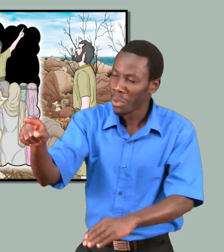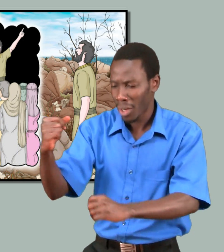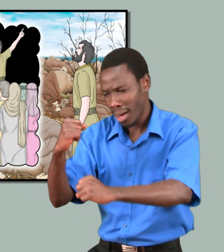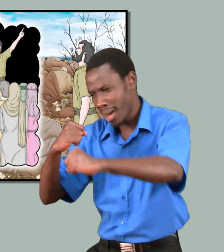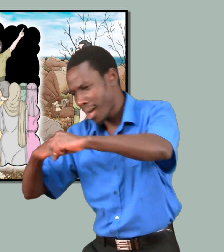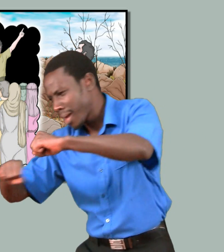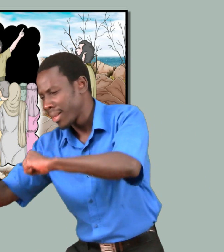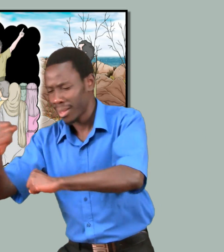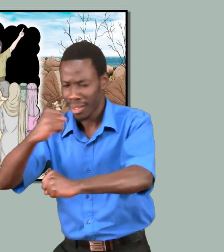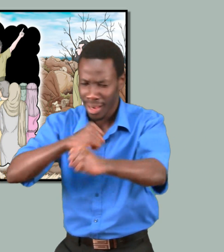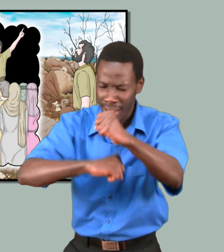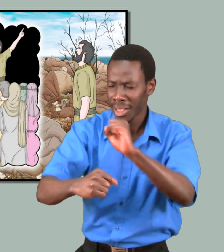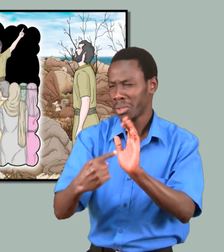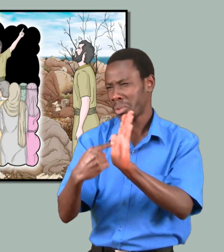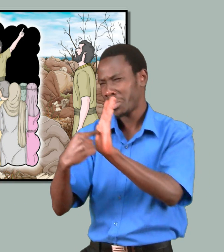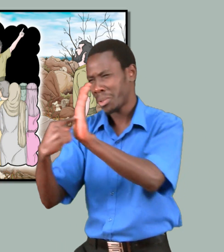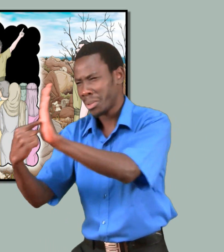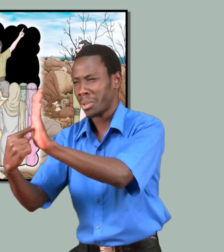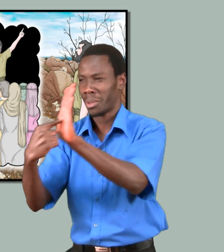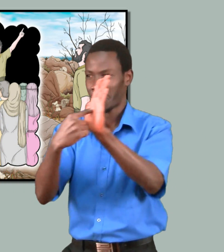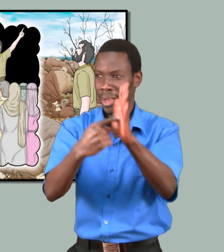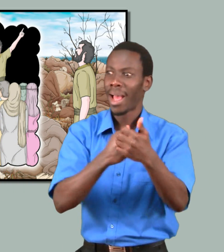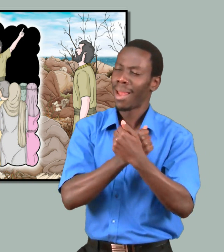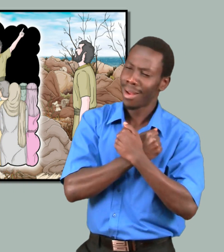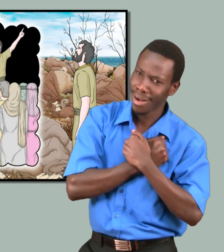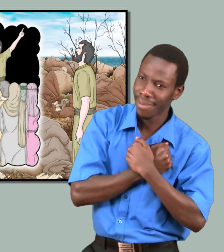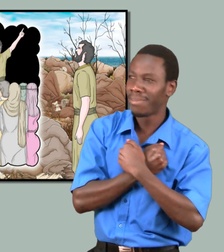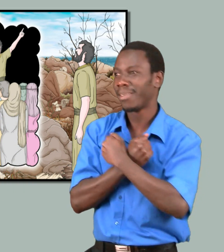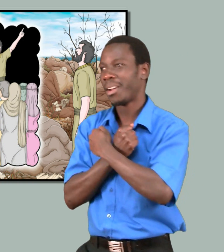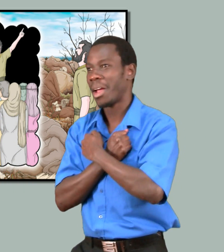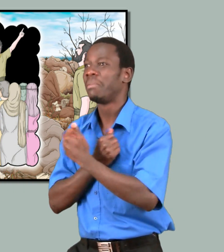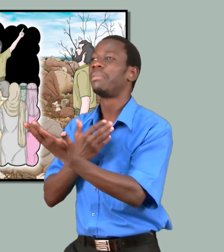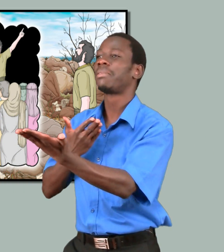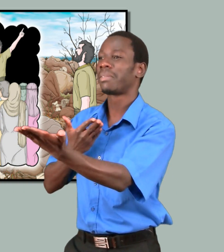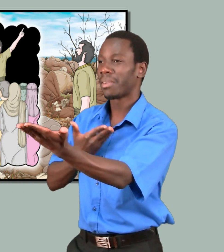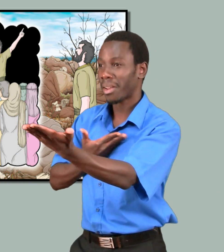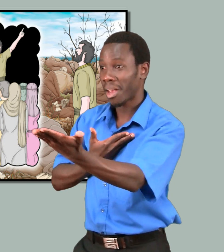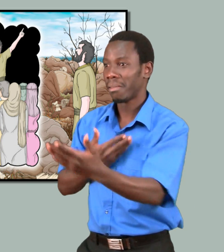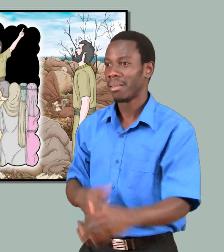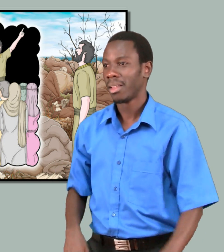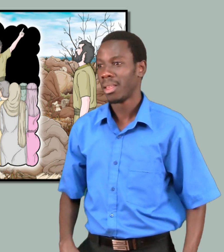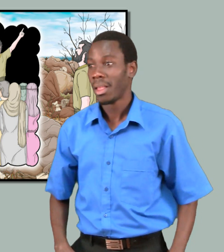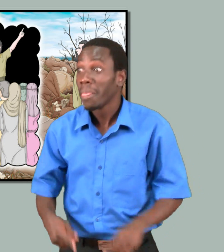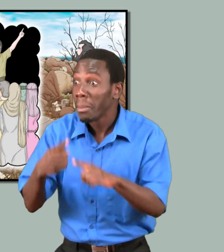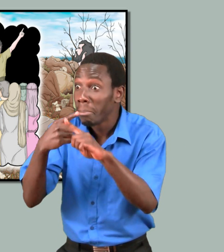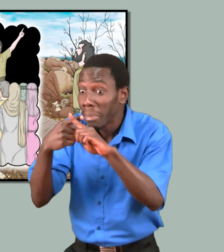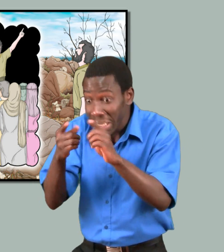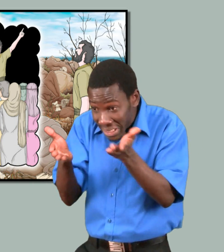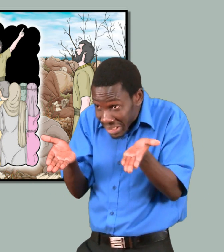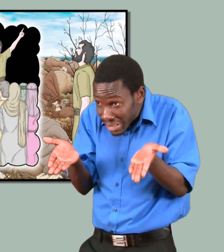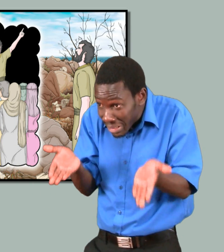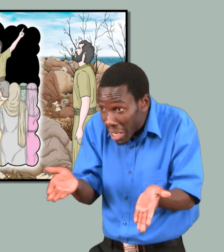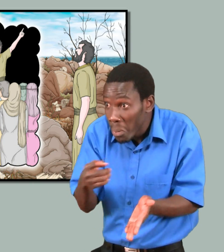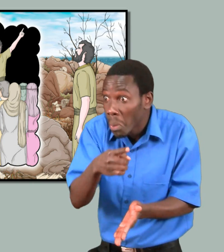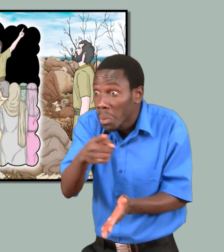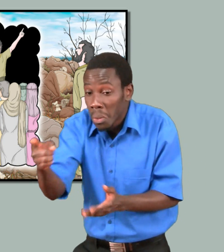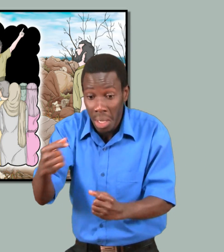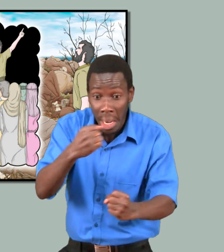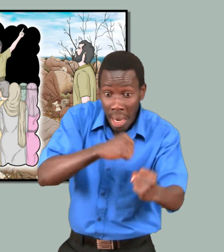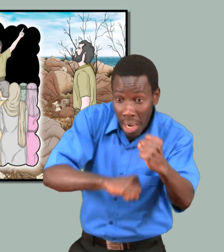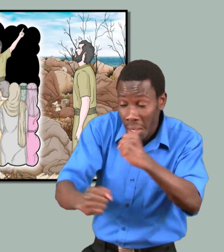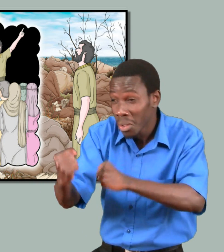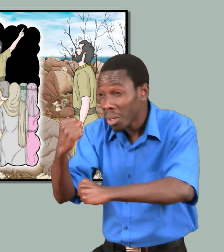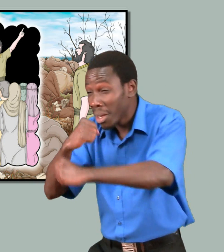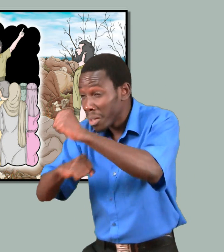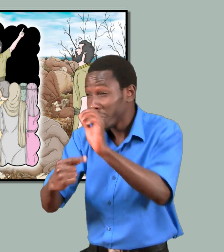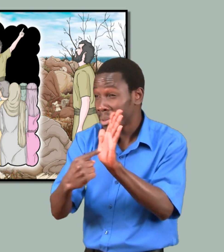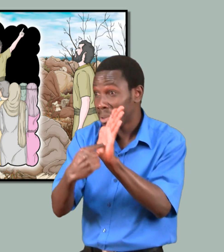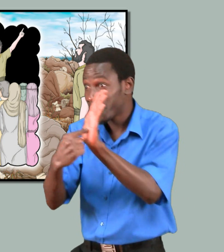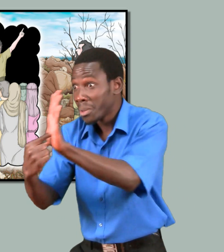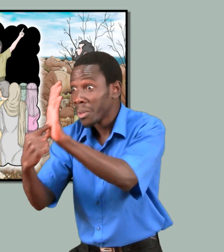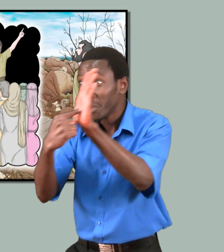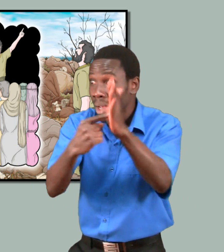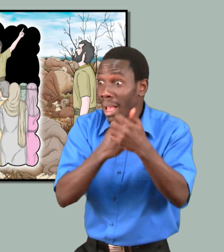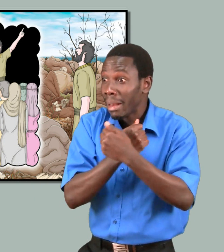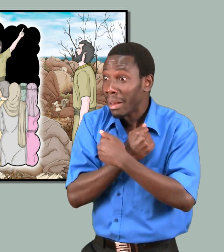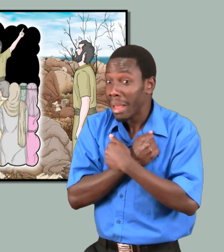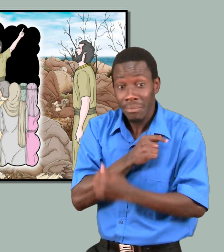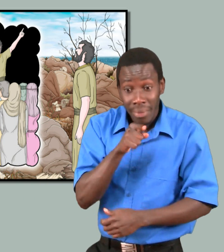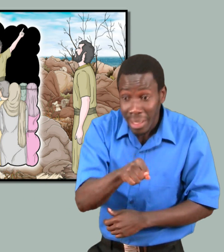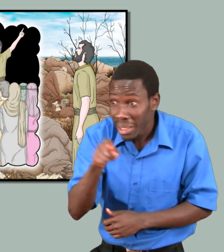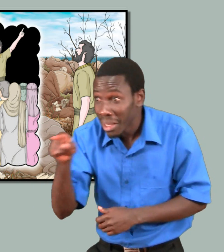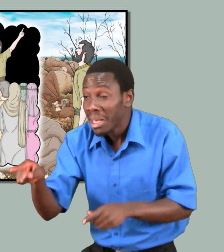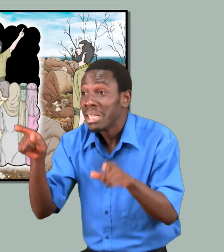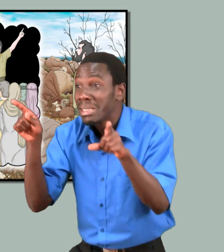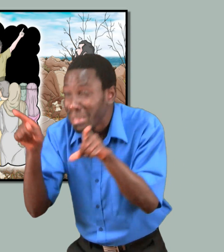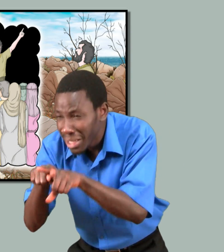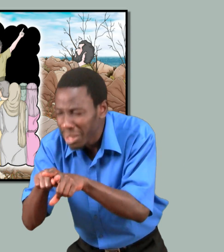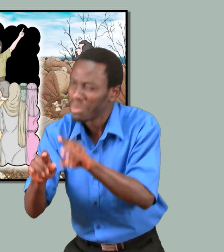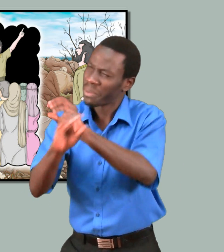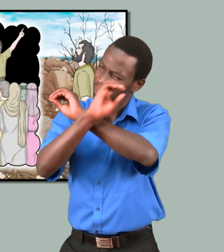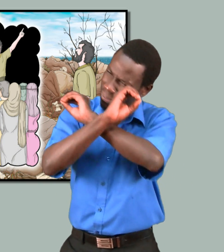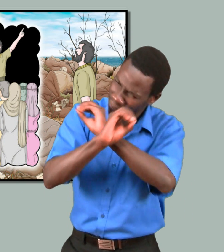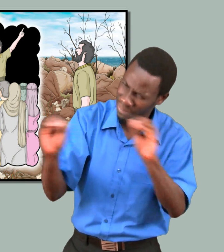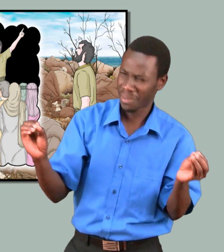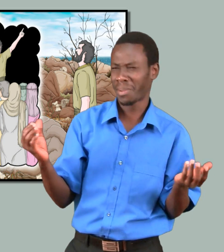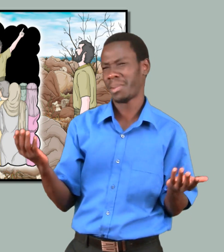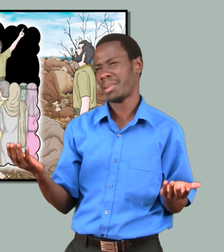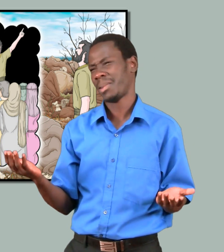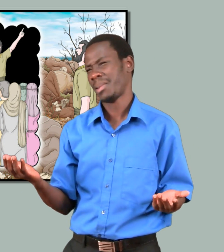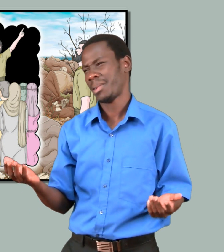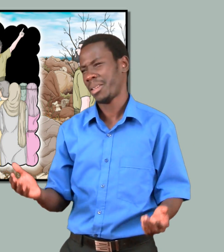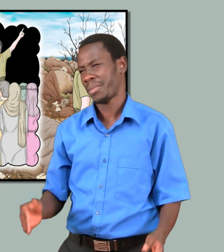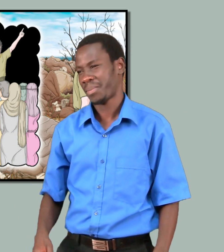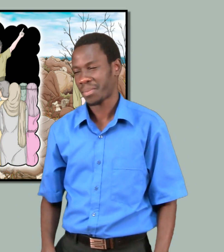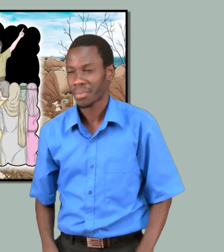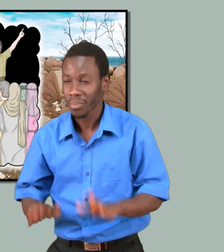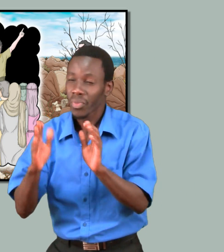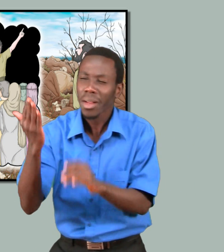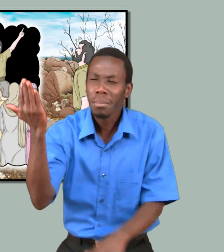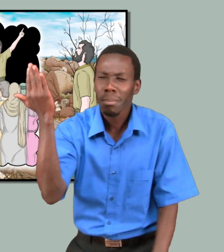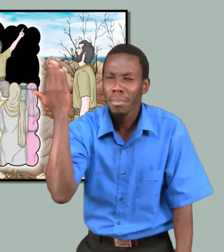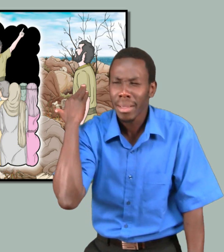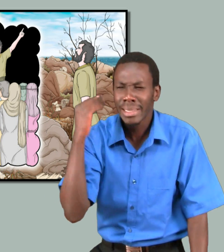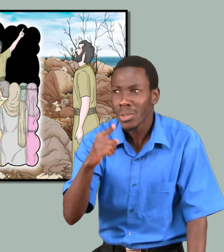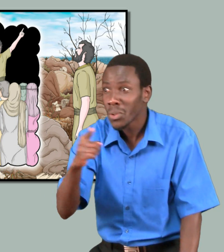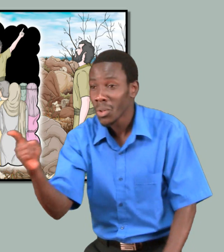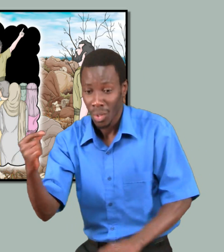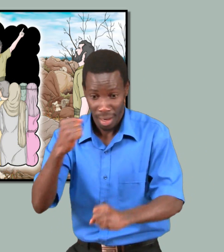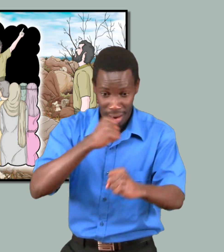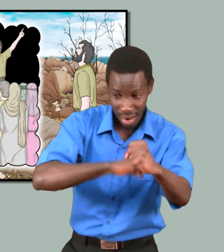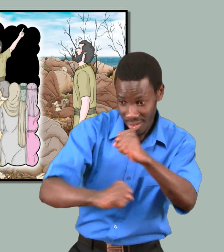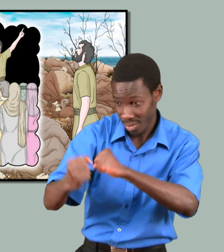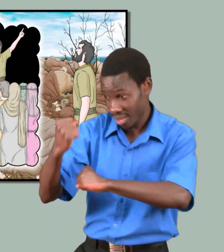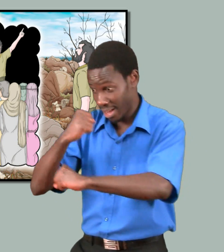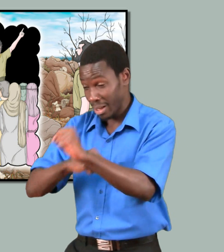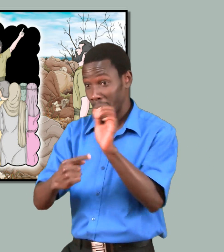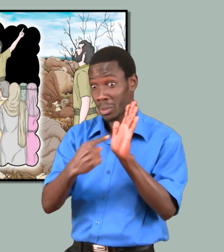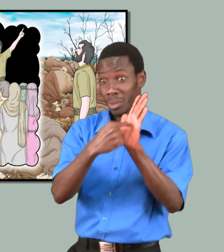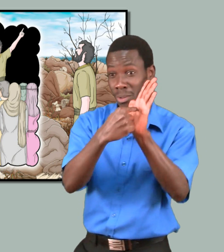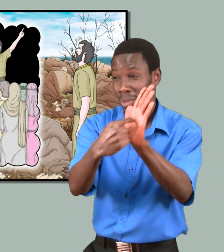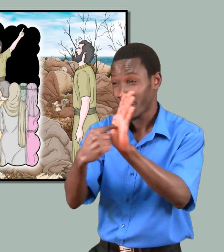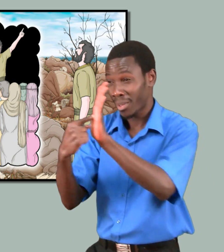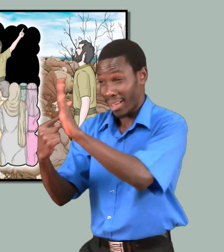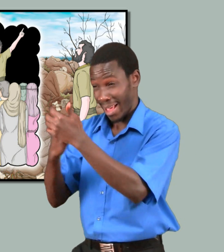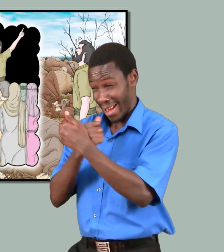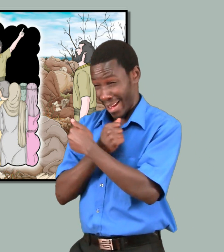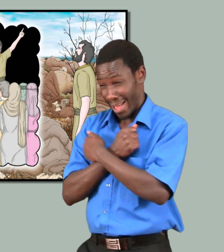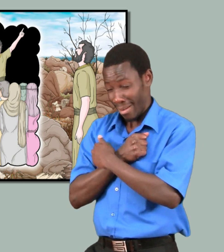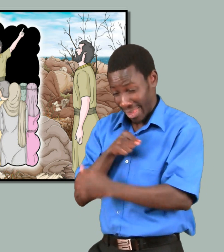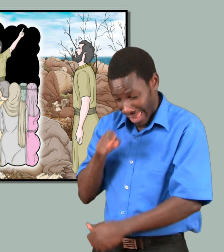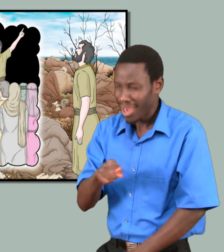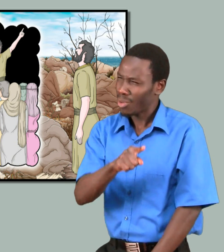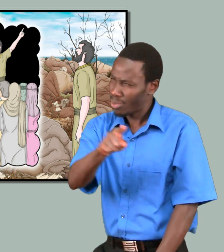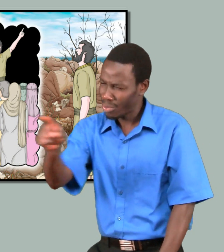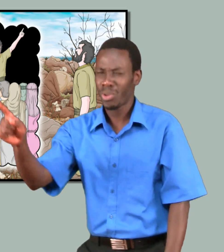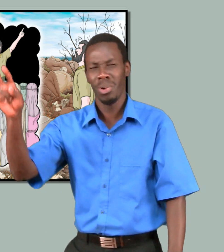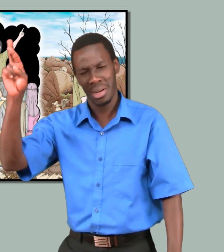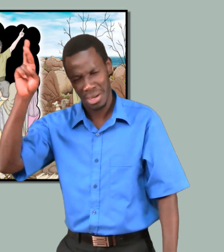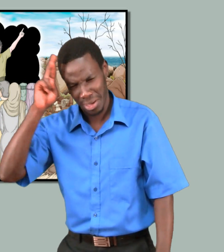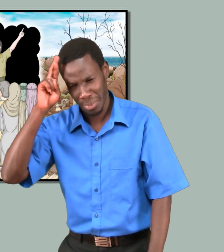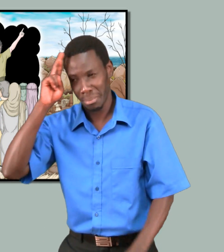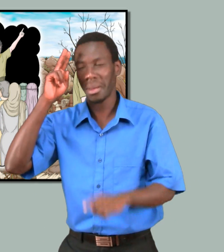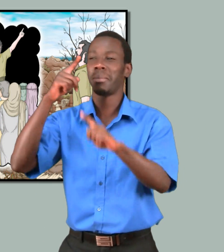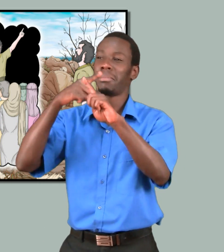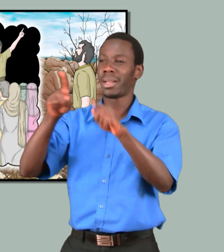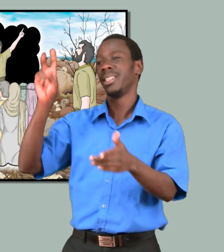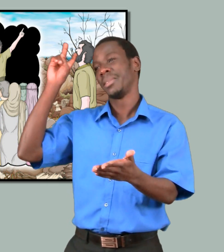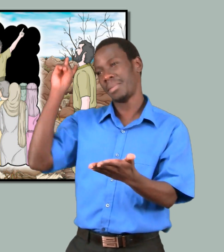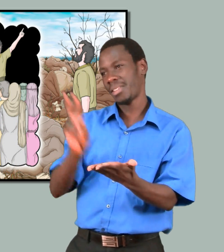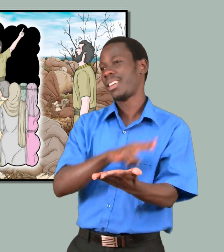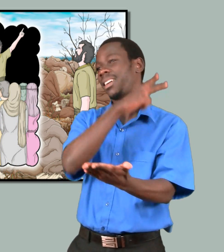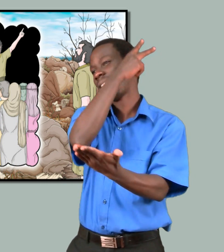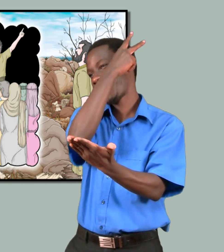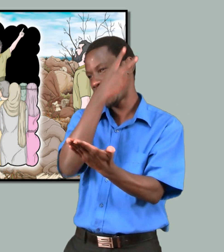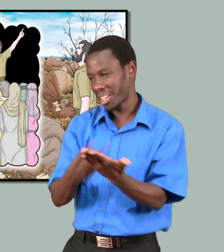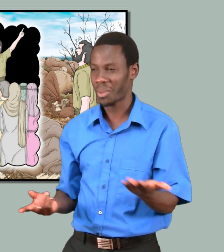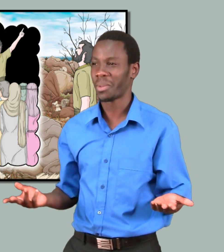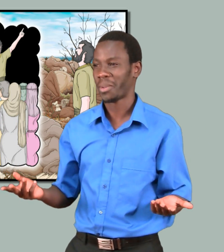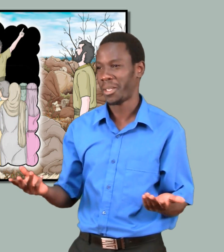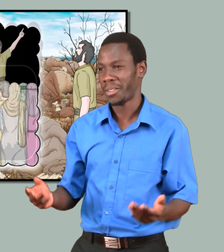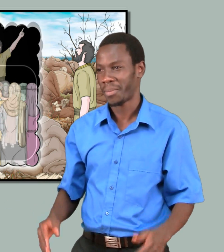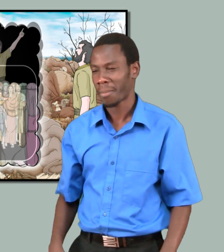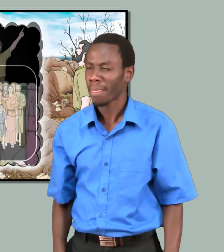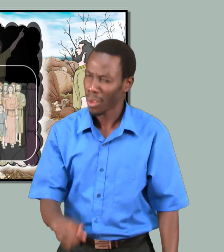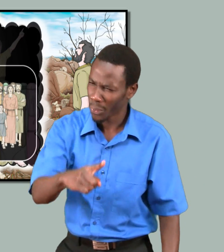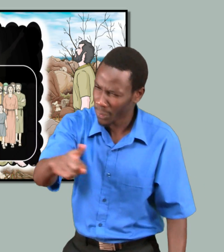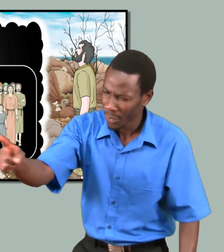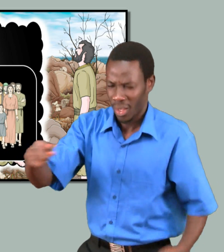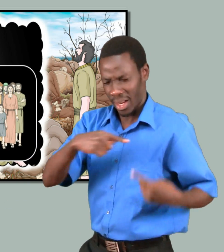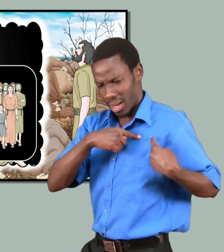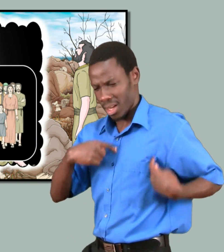But I have this against you: You have abandoned your first love.